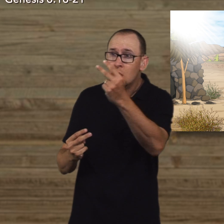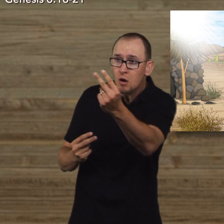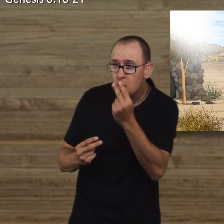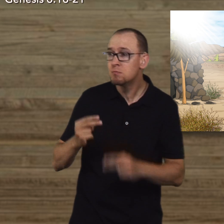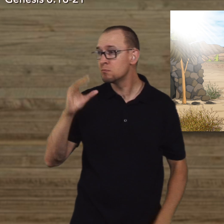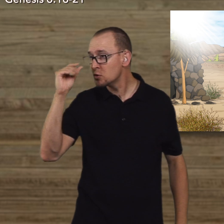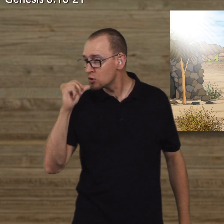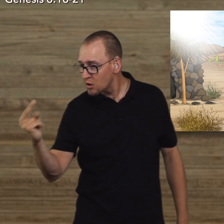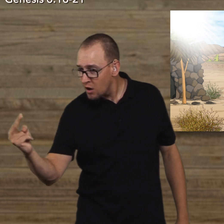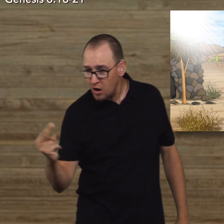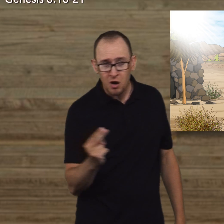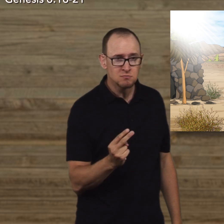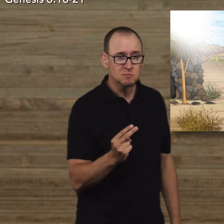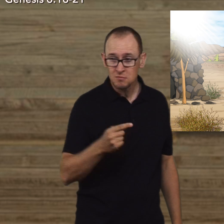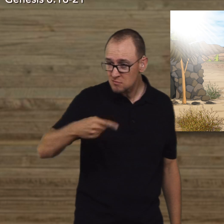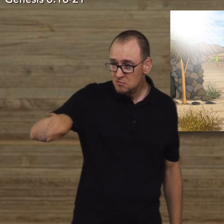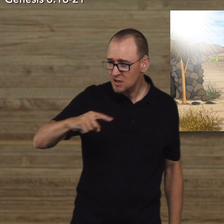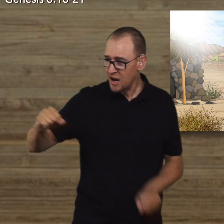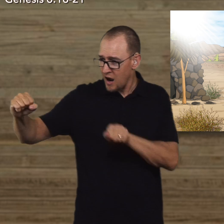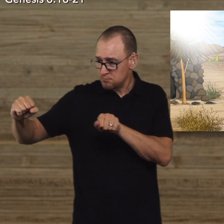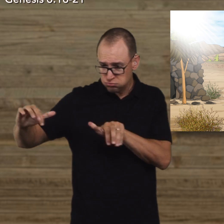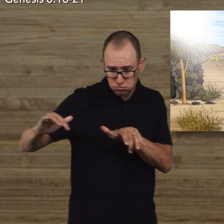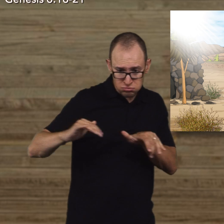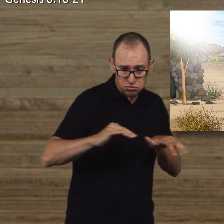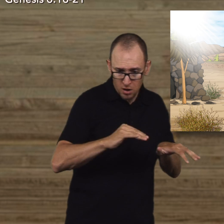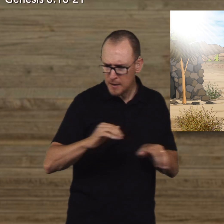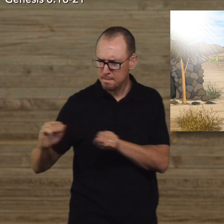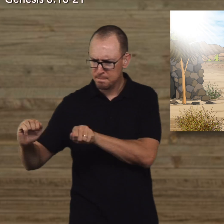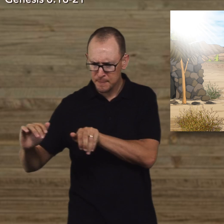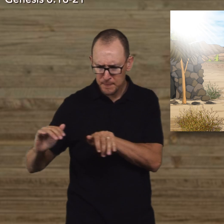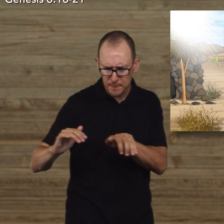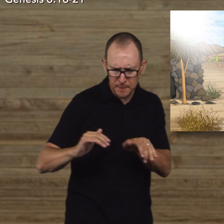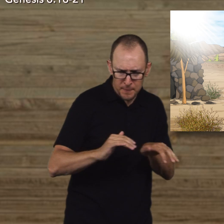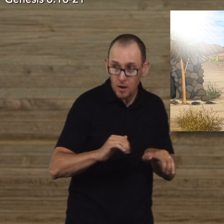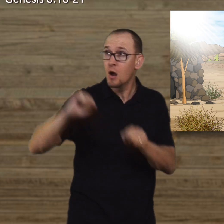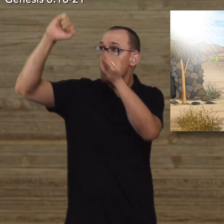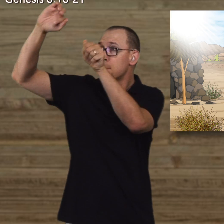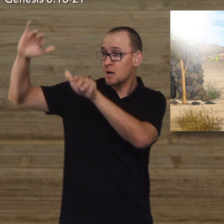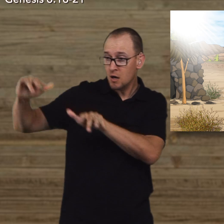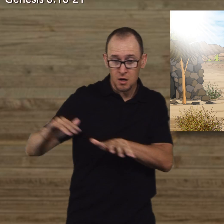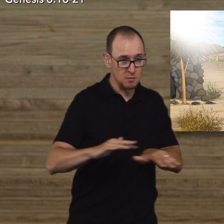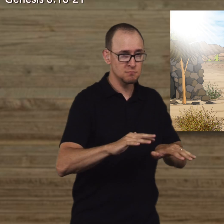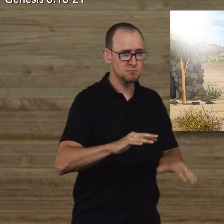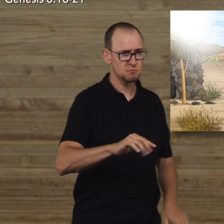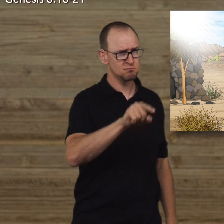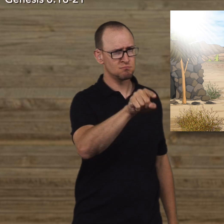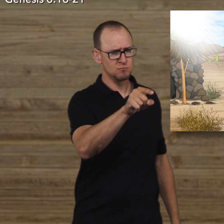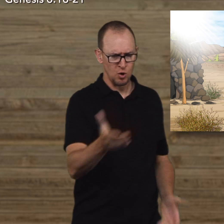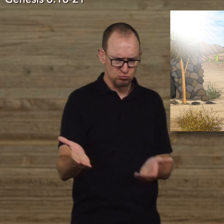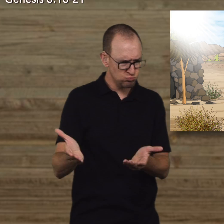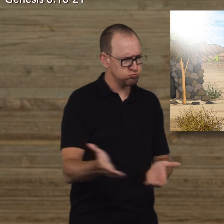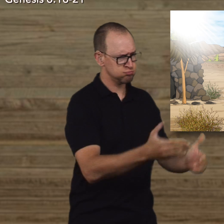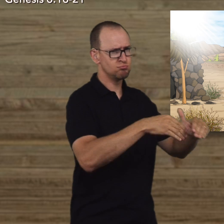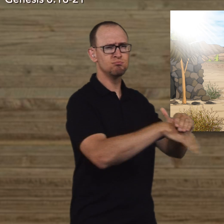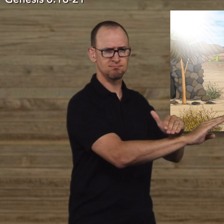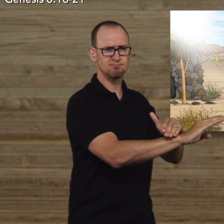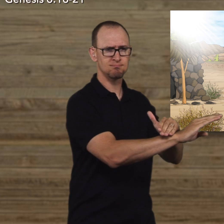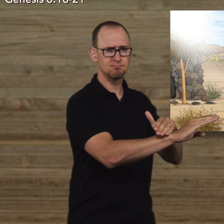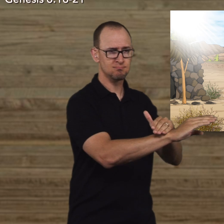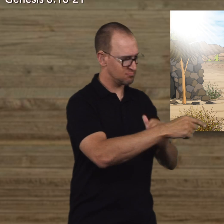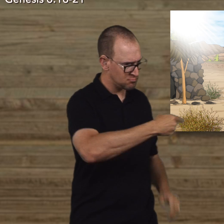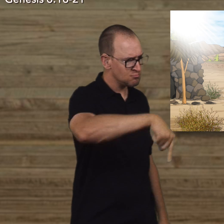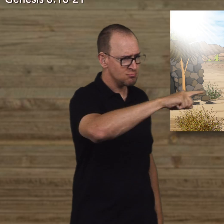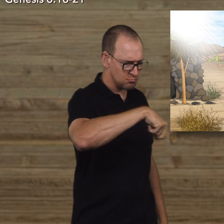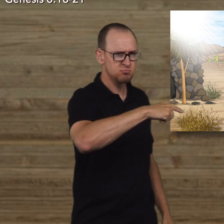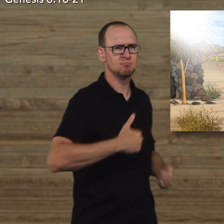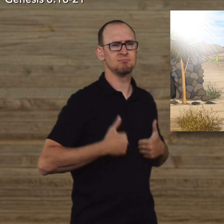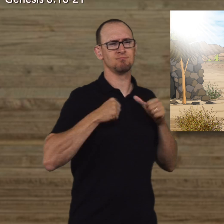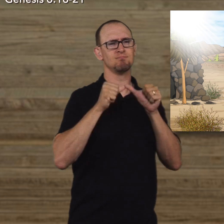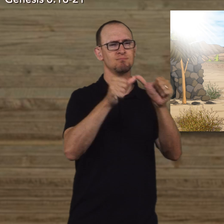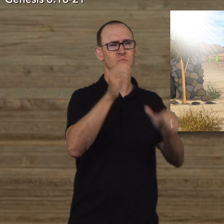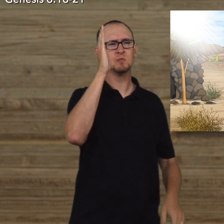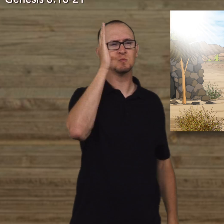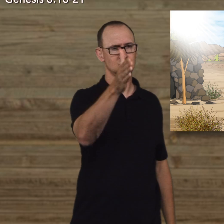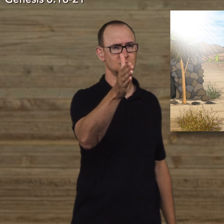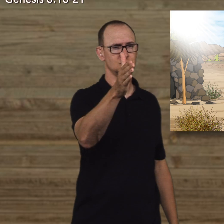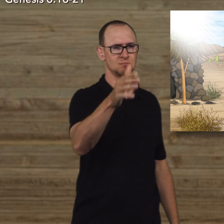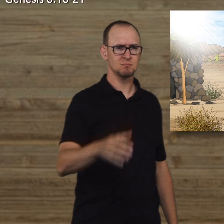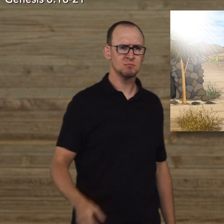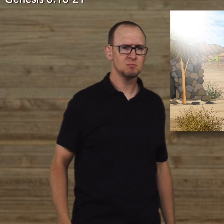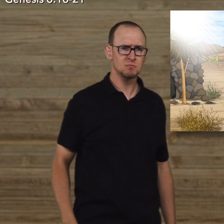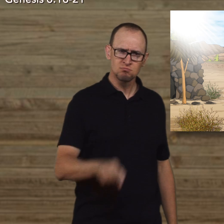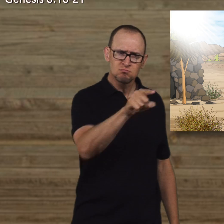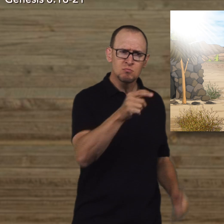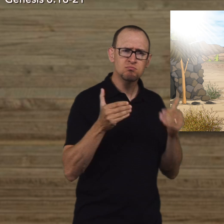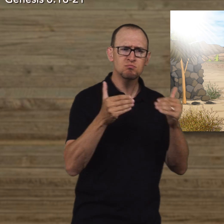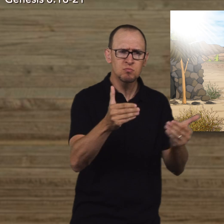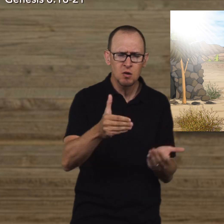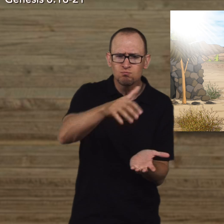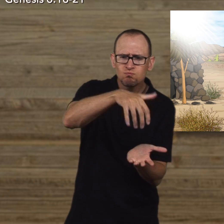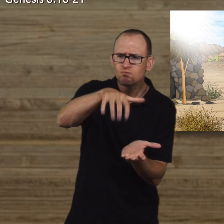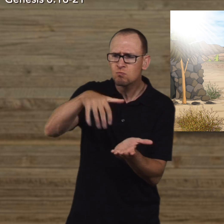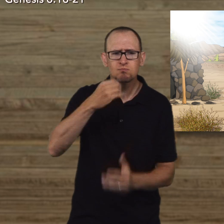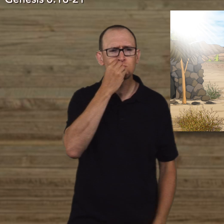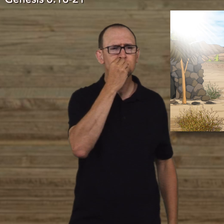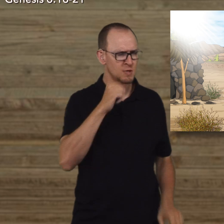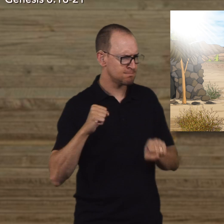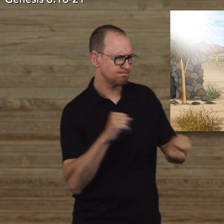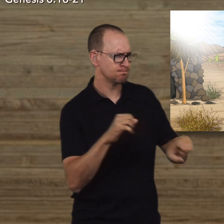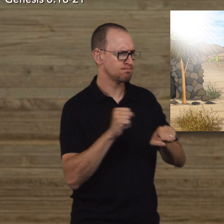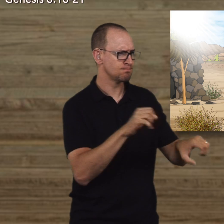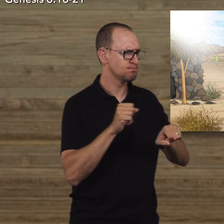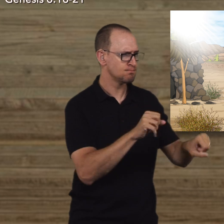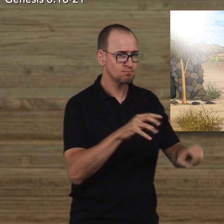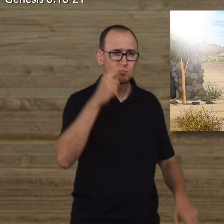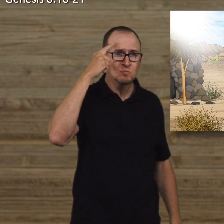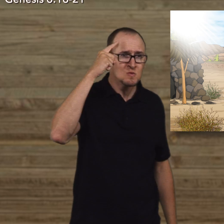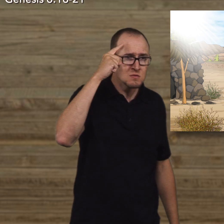Two of every kind of bird and animal and crawling creature will come to you to be kept alive.